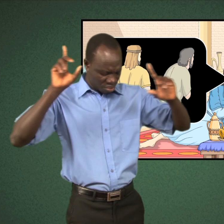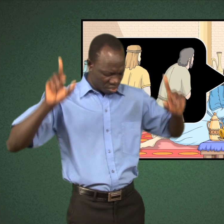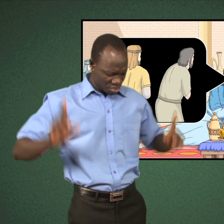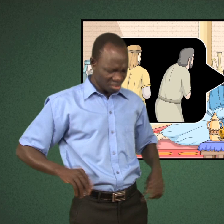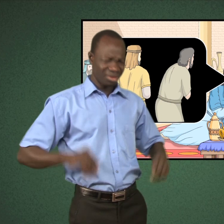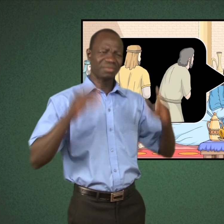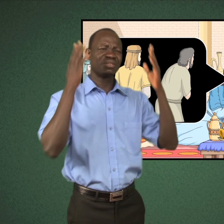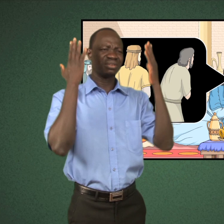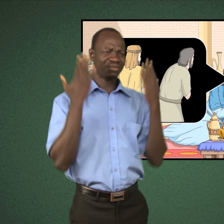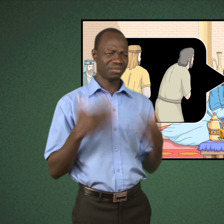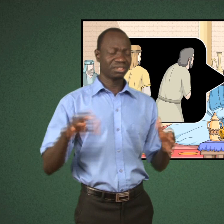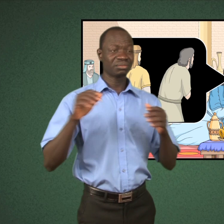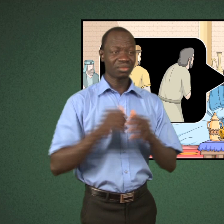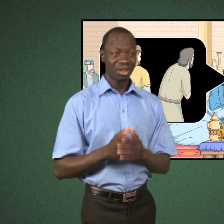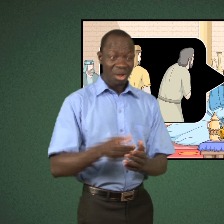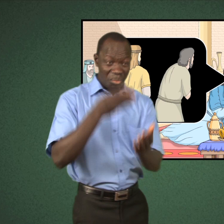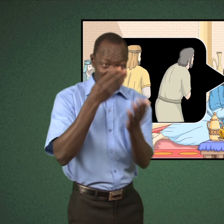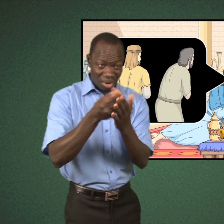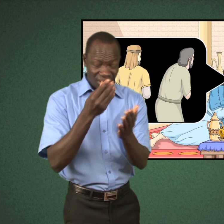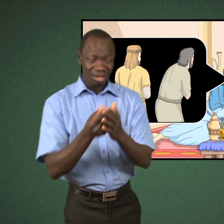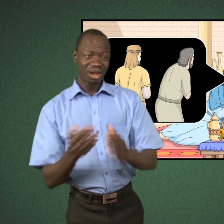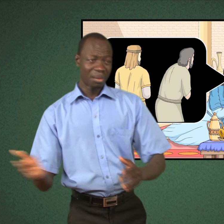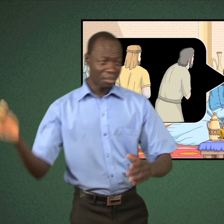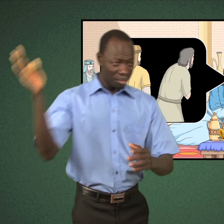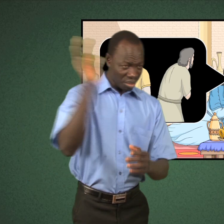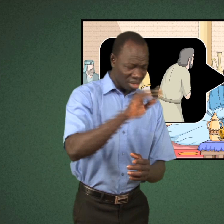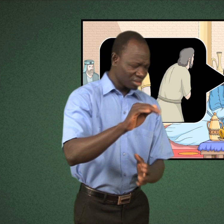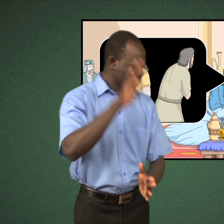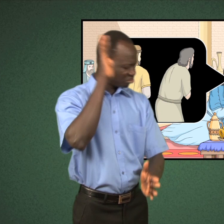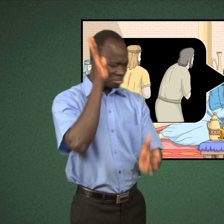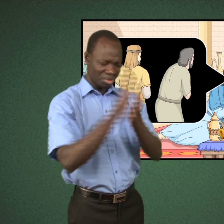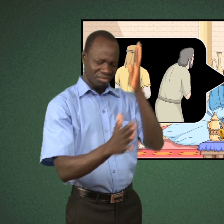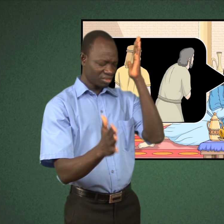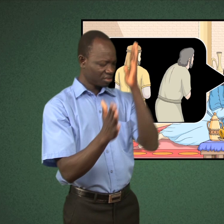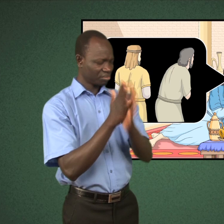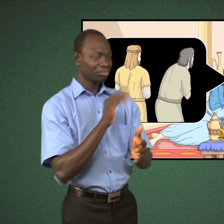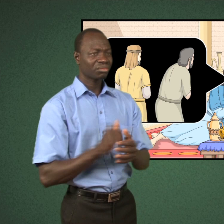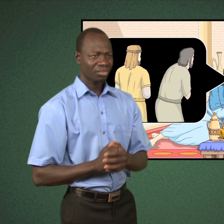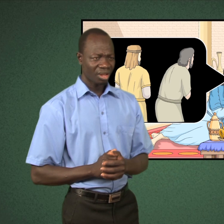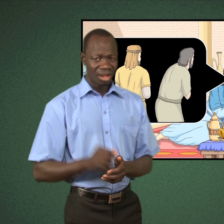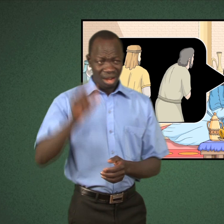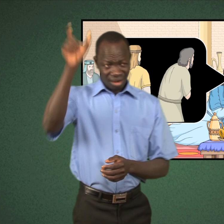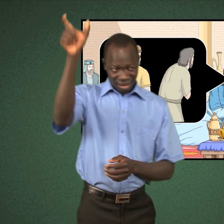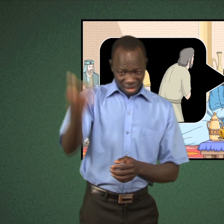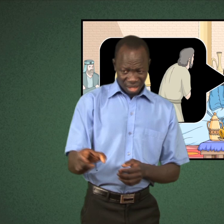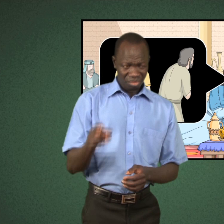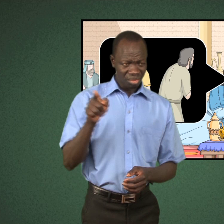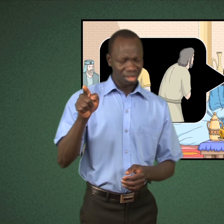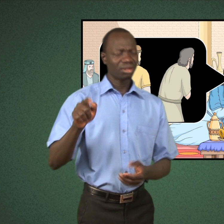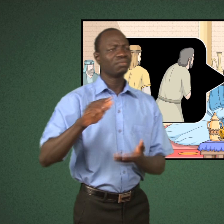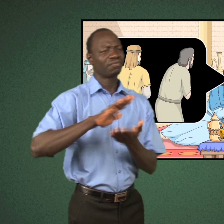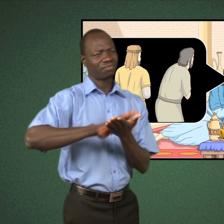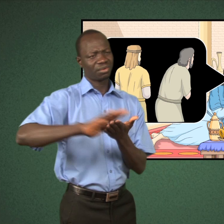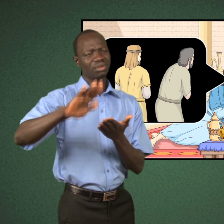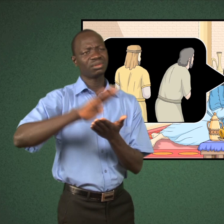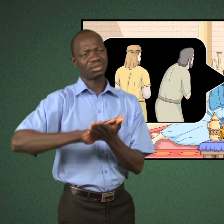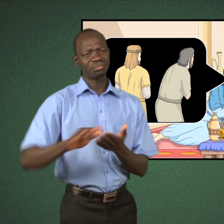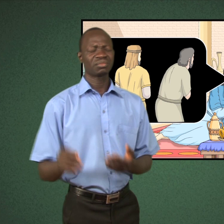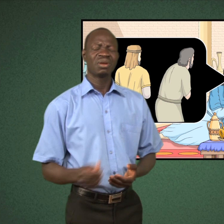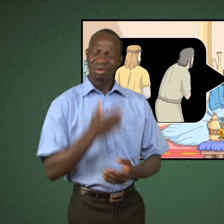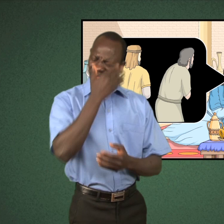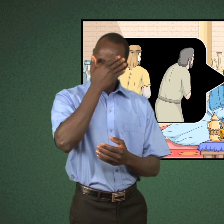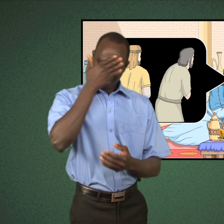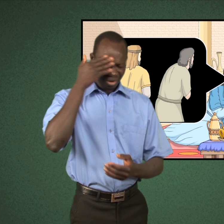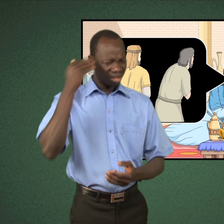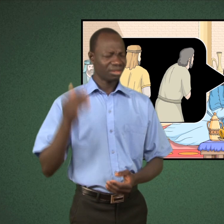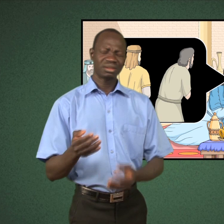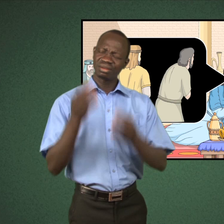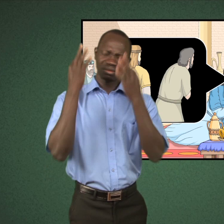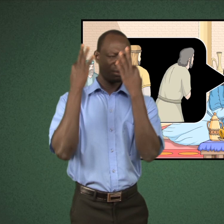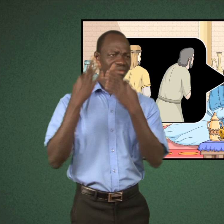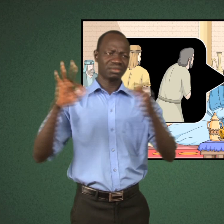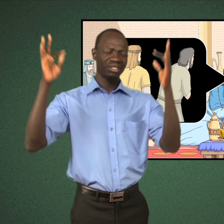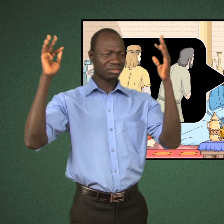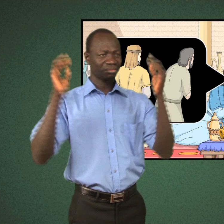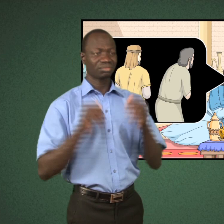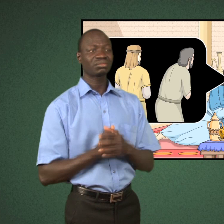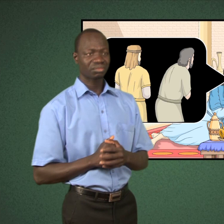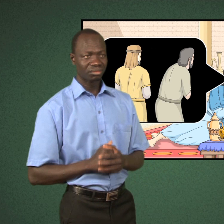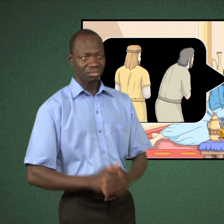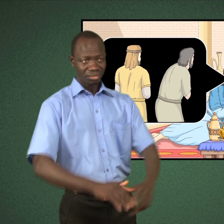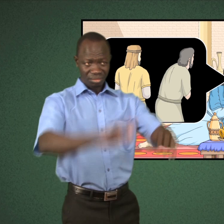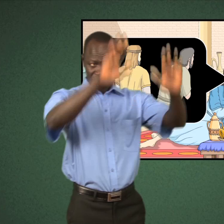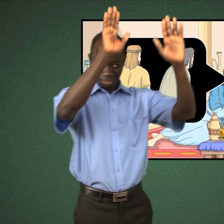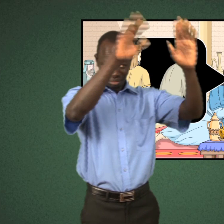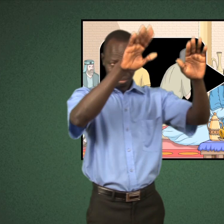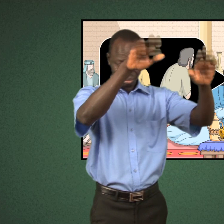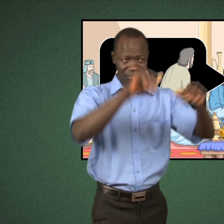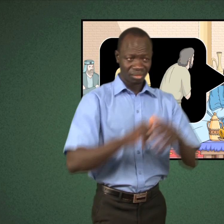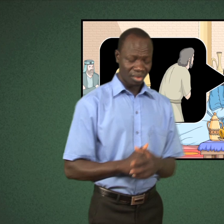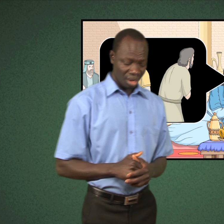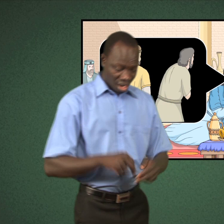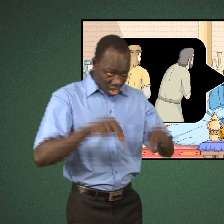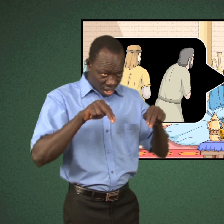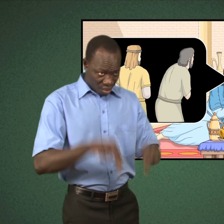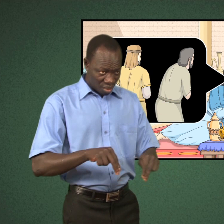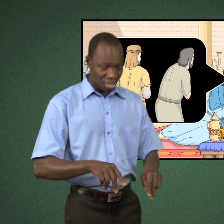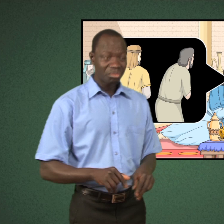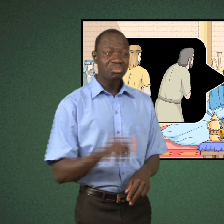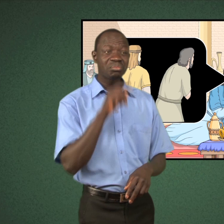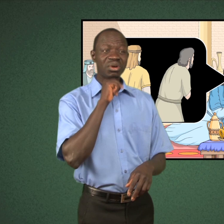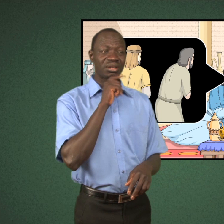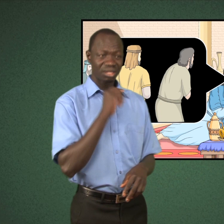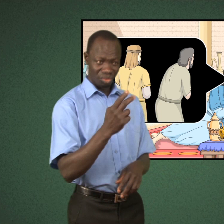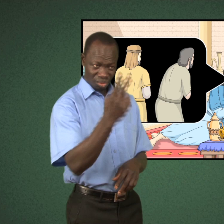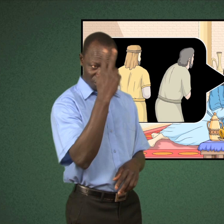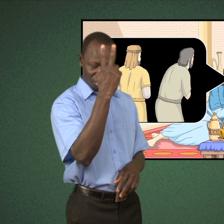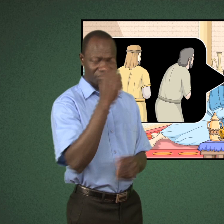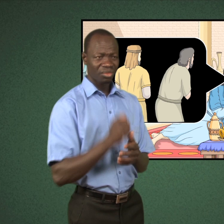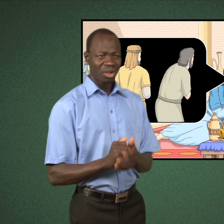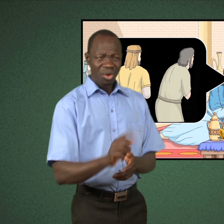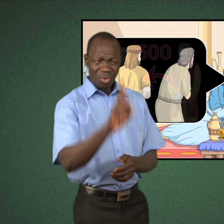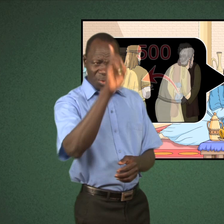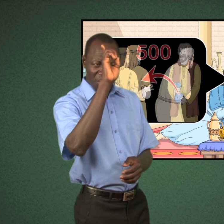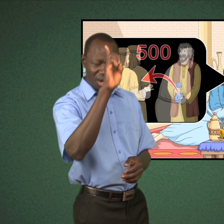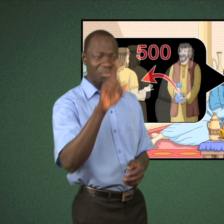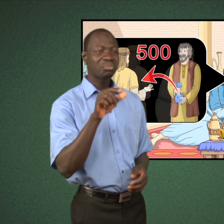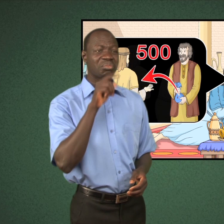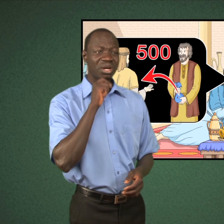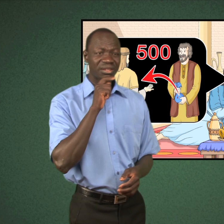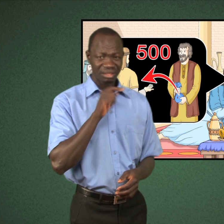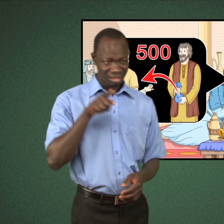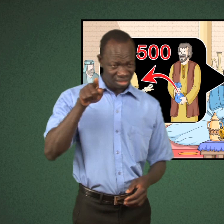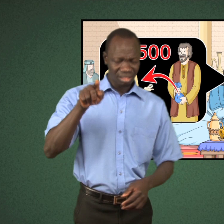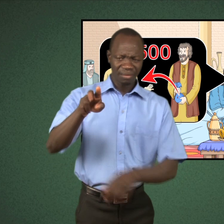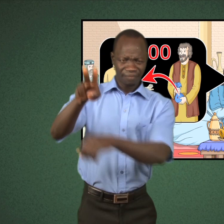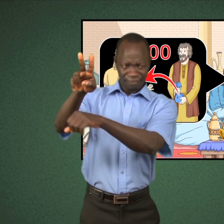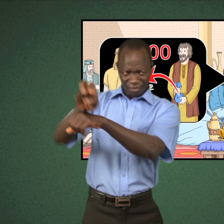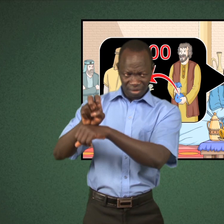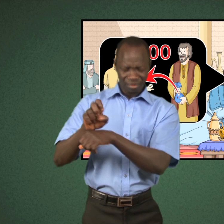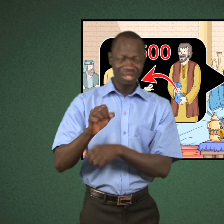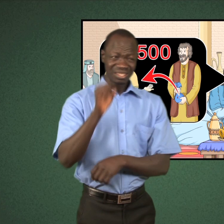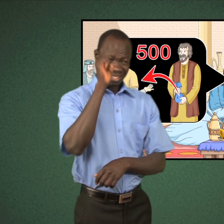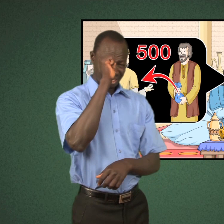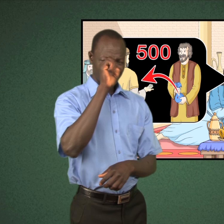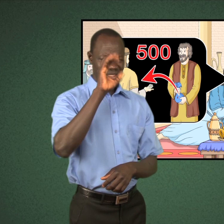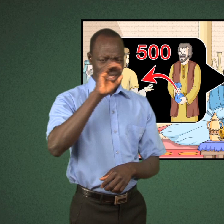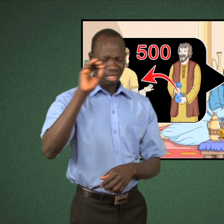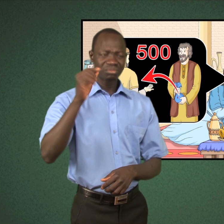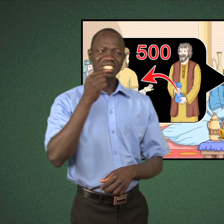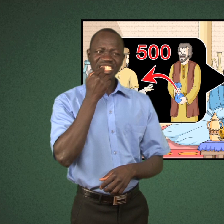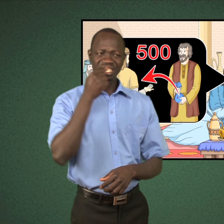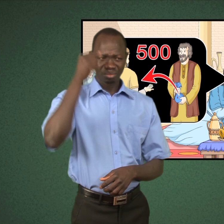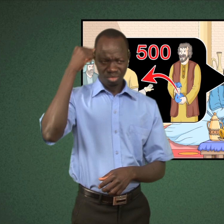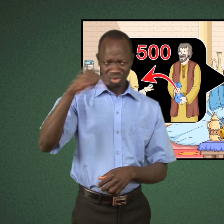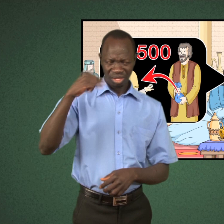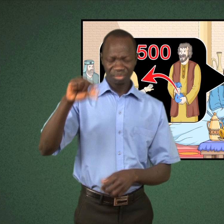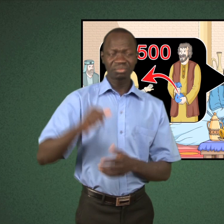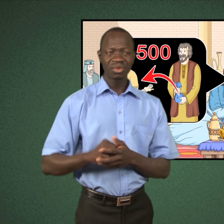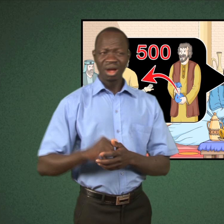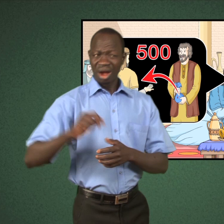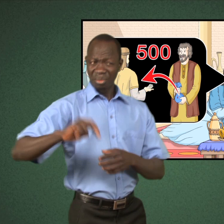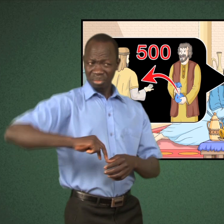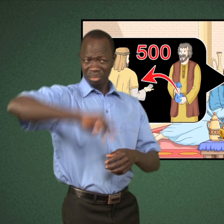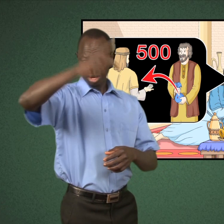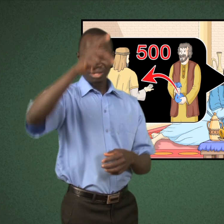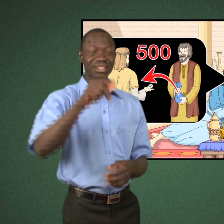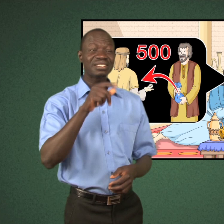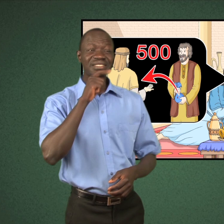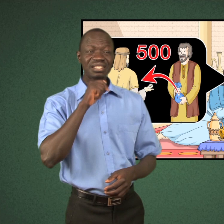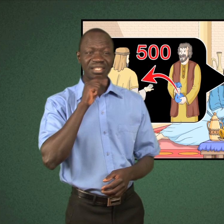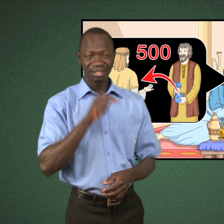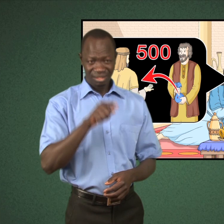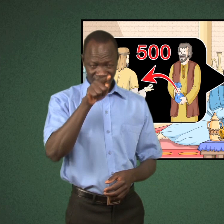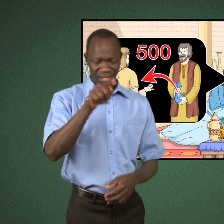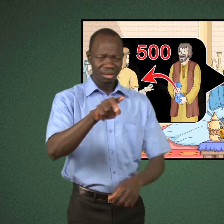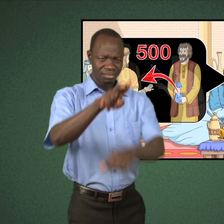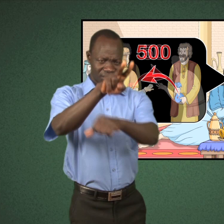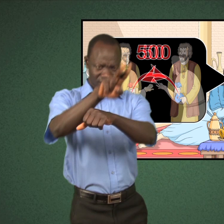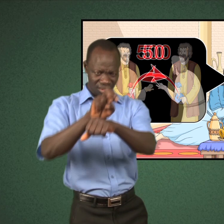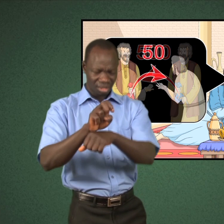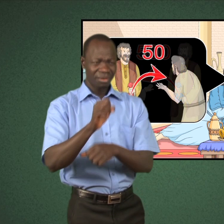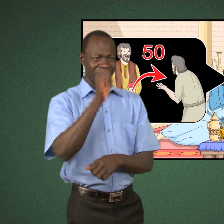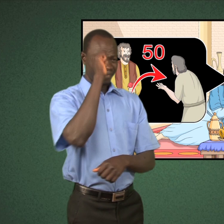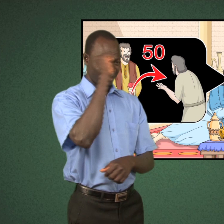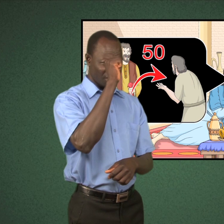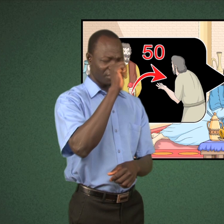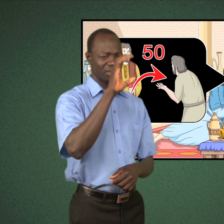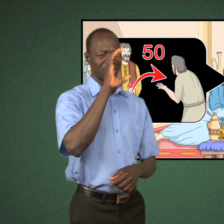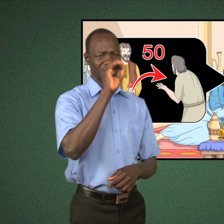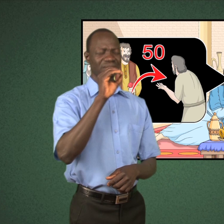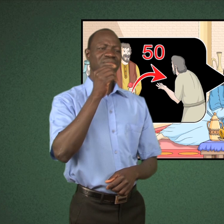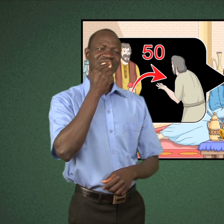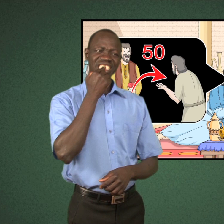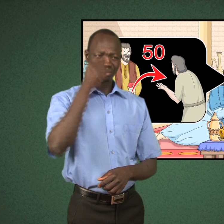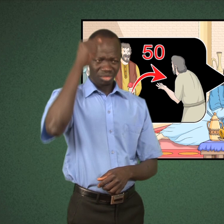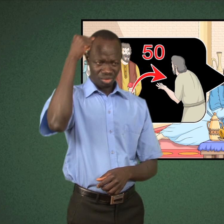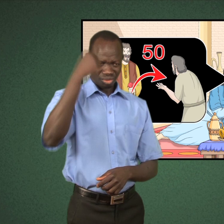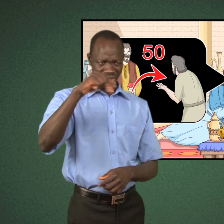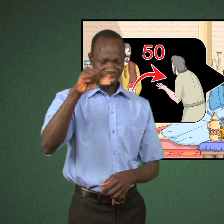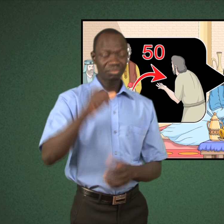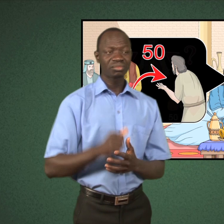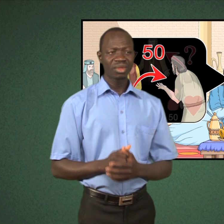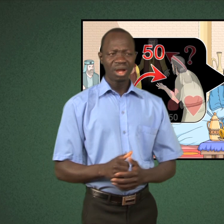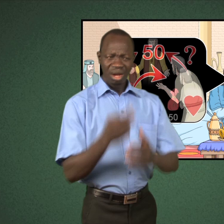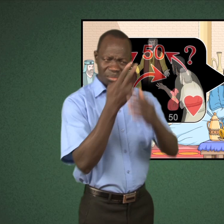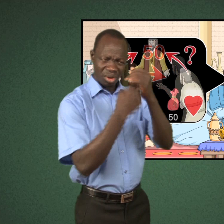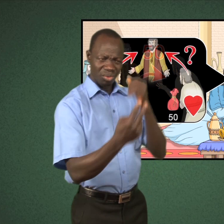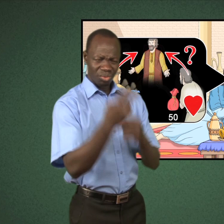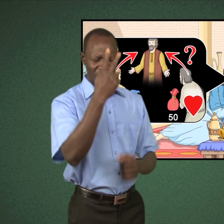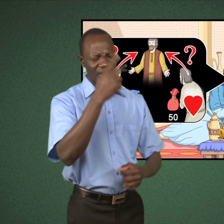When they were unable to repay him, he forgave both of them.